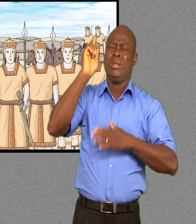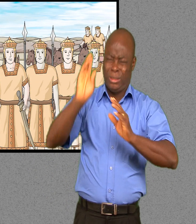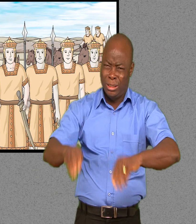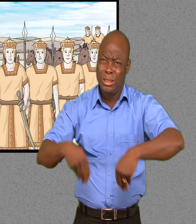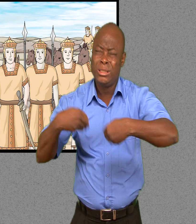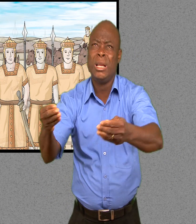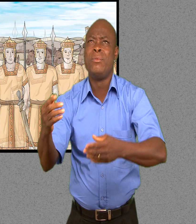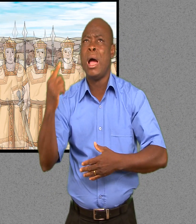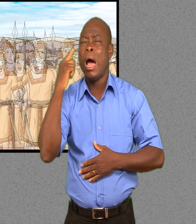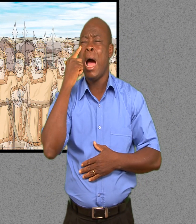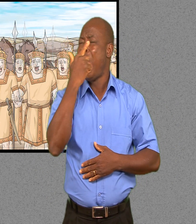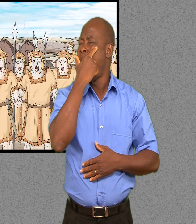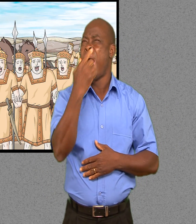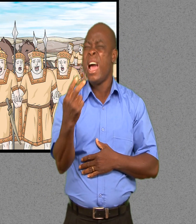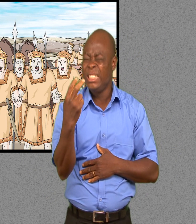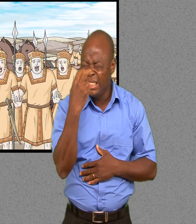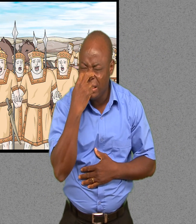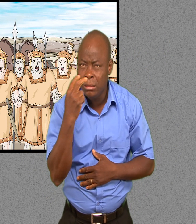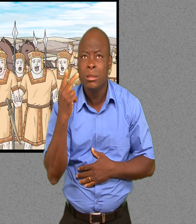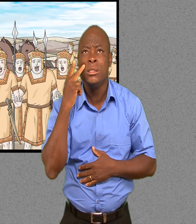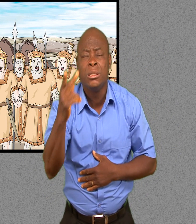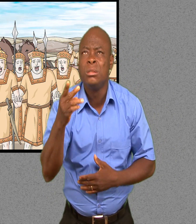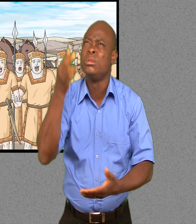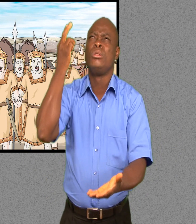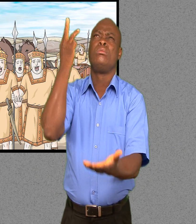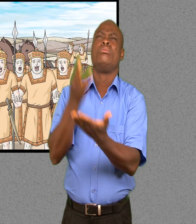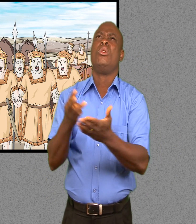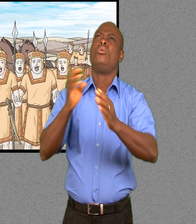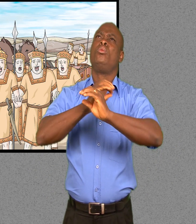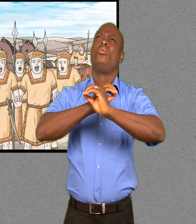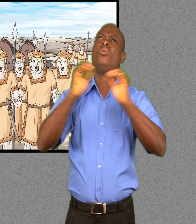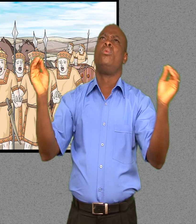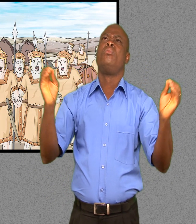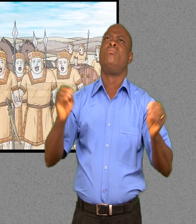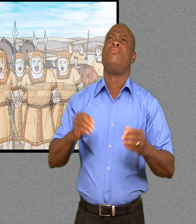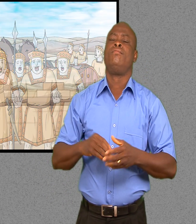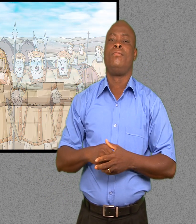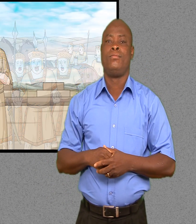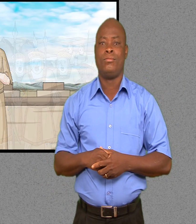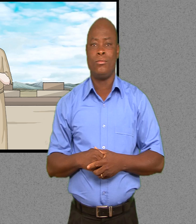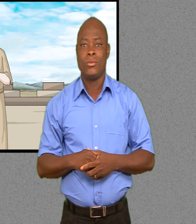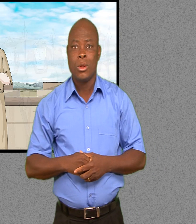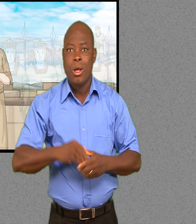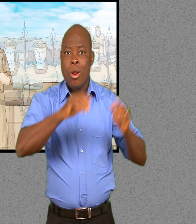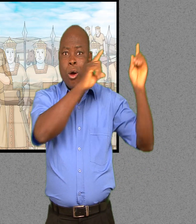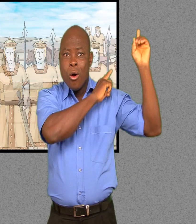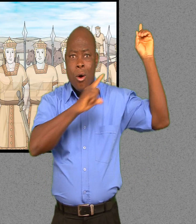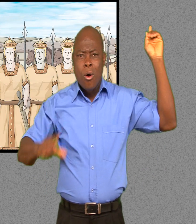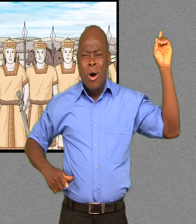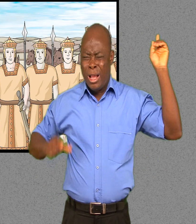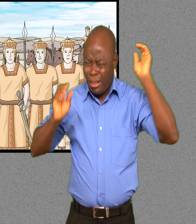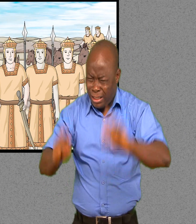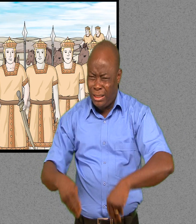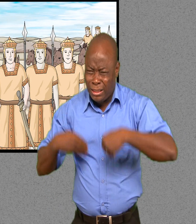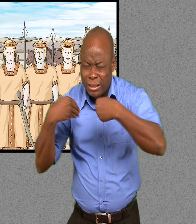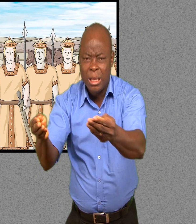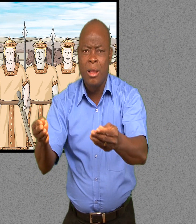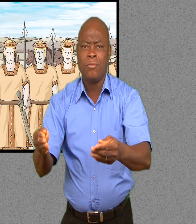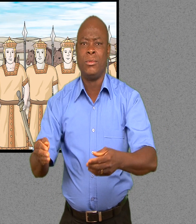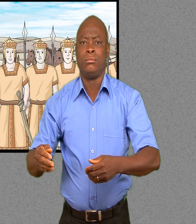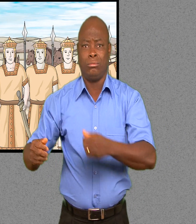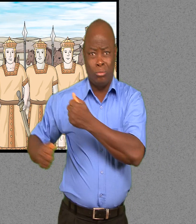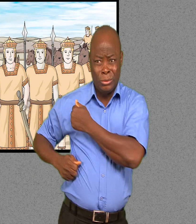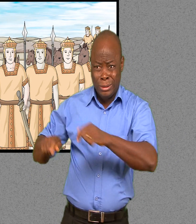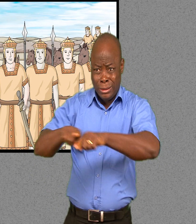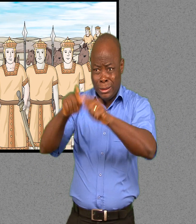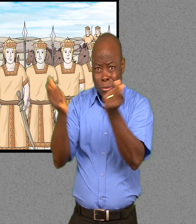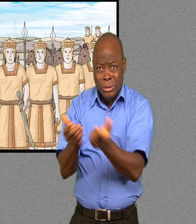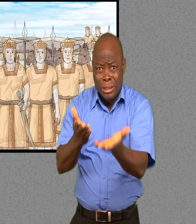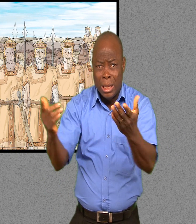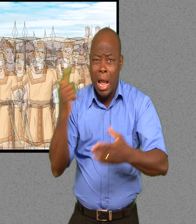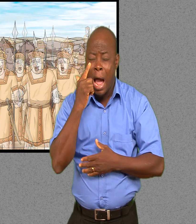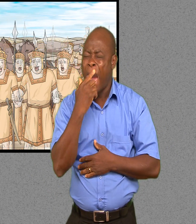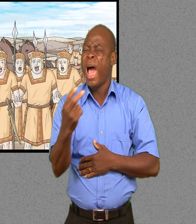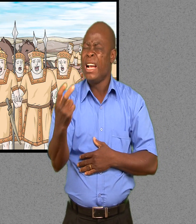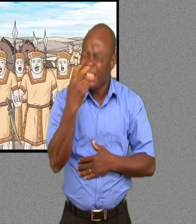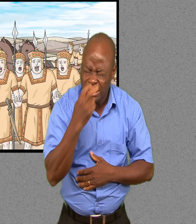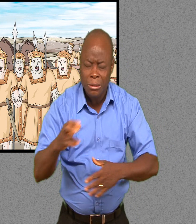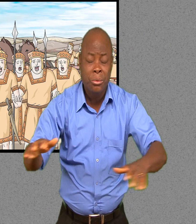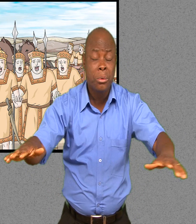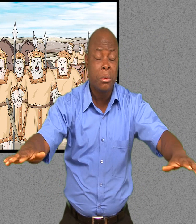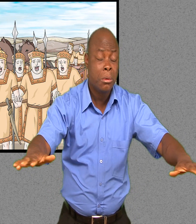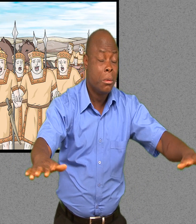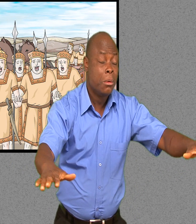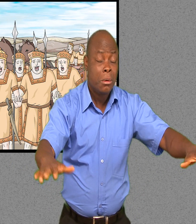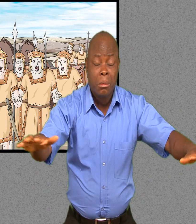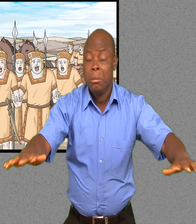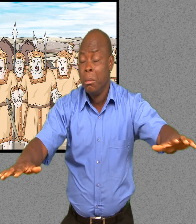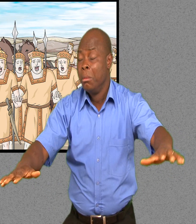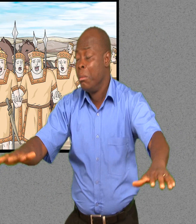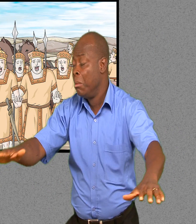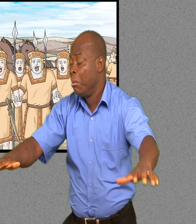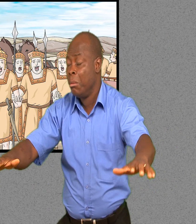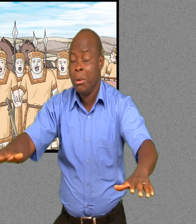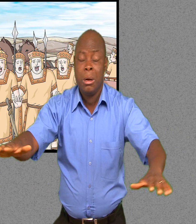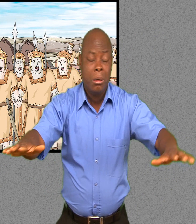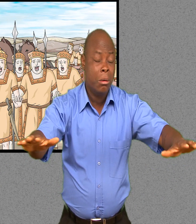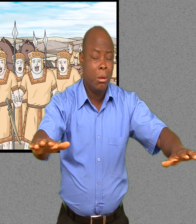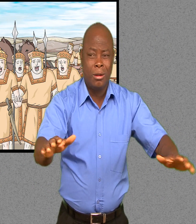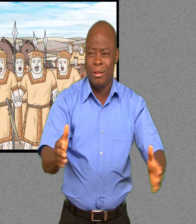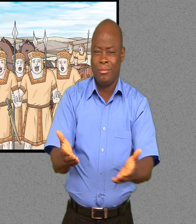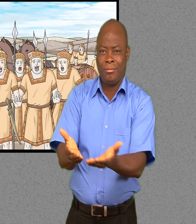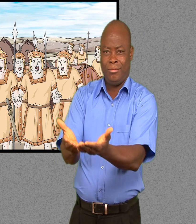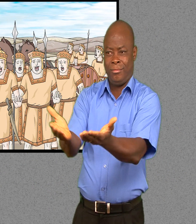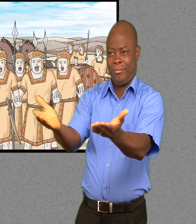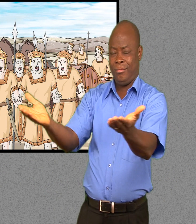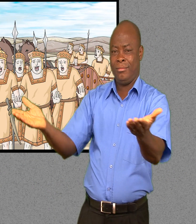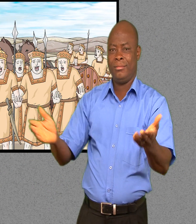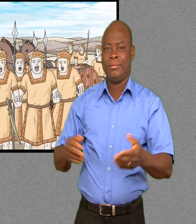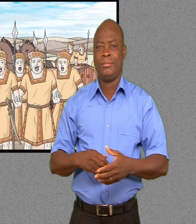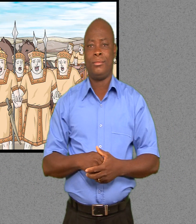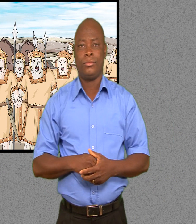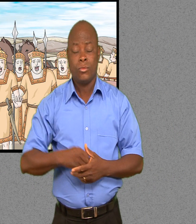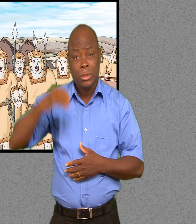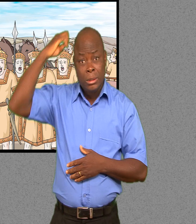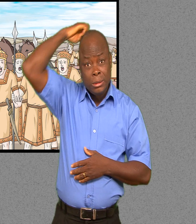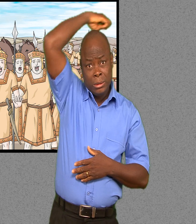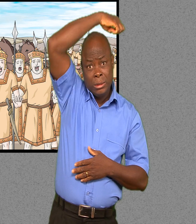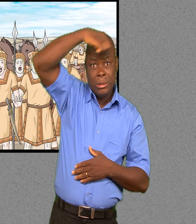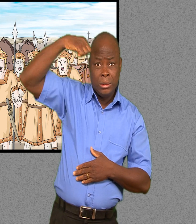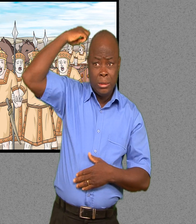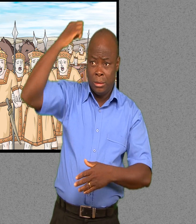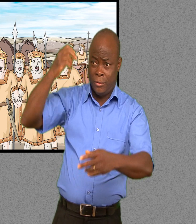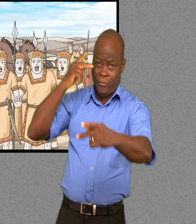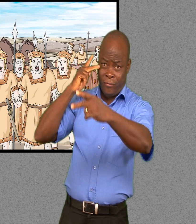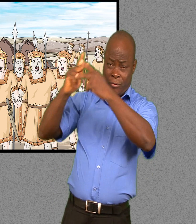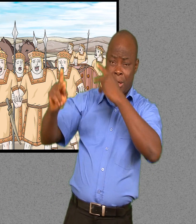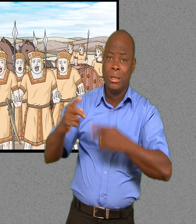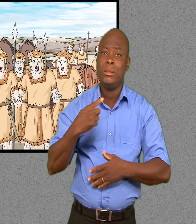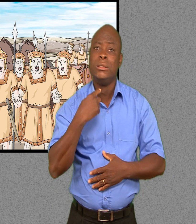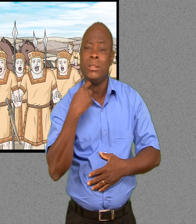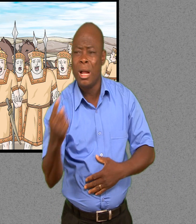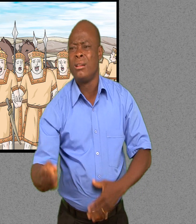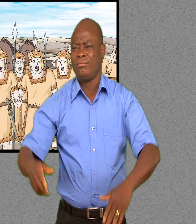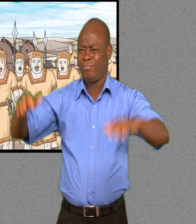So He struck them with blindness, according to the word of Elisha.